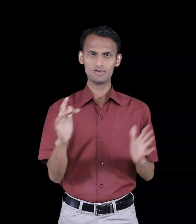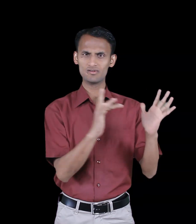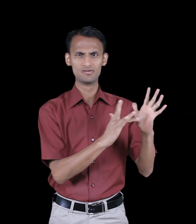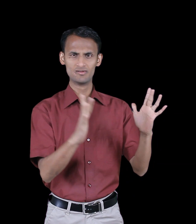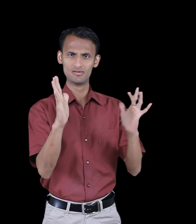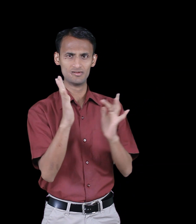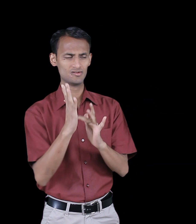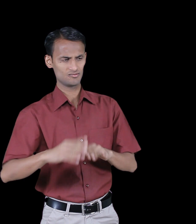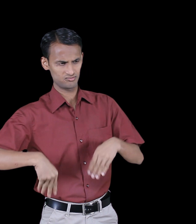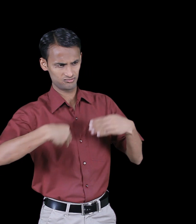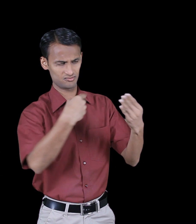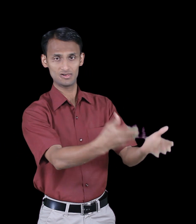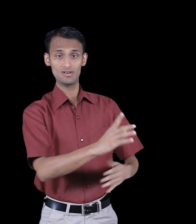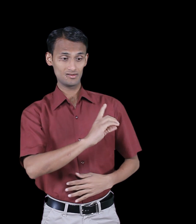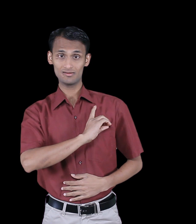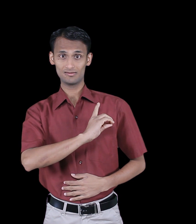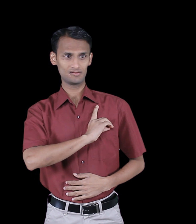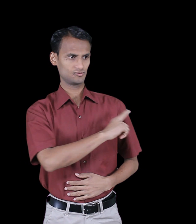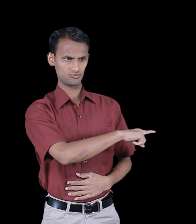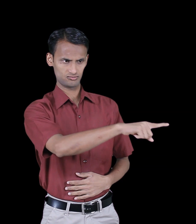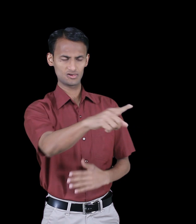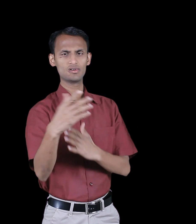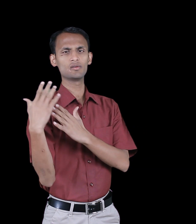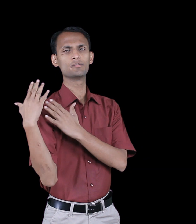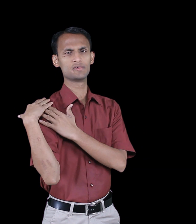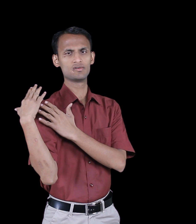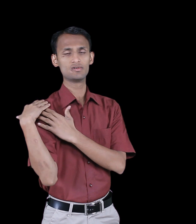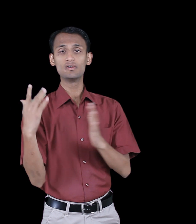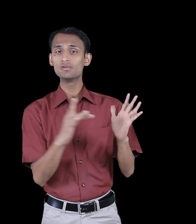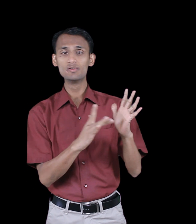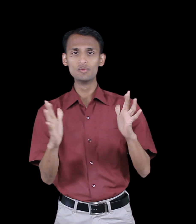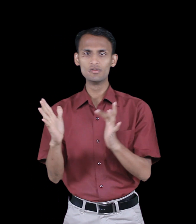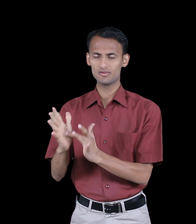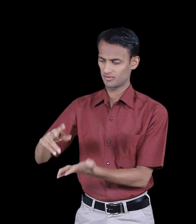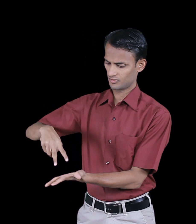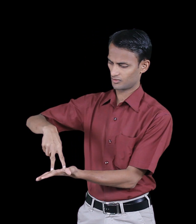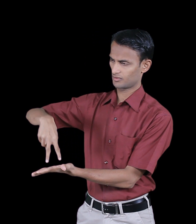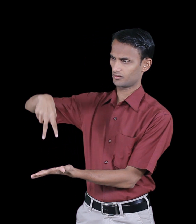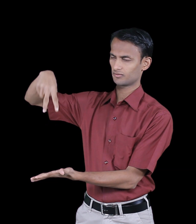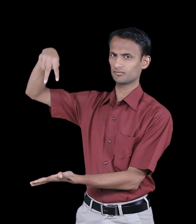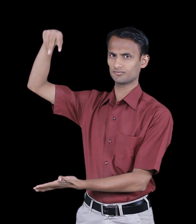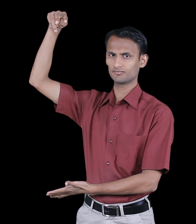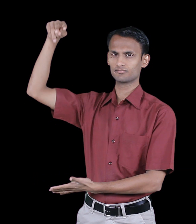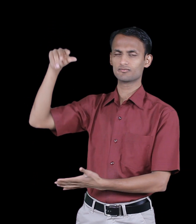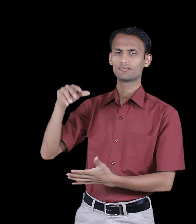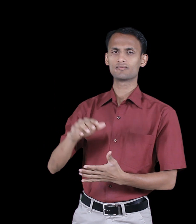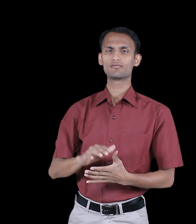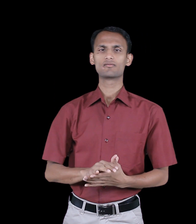Jesus commissions the disciples and goes to heaven